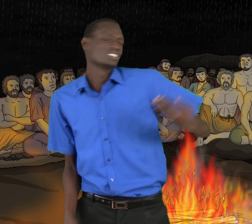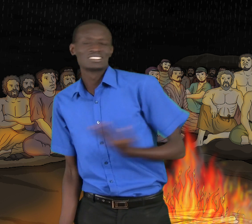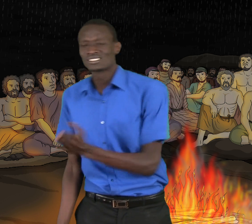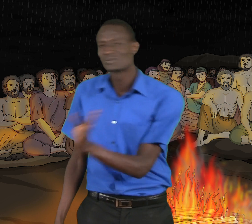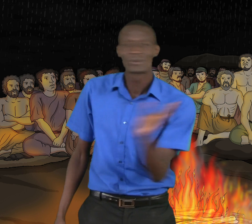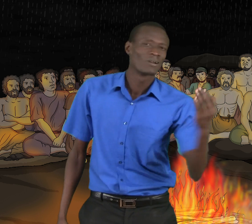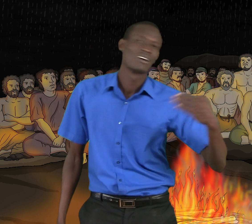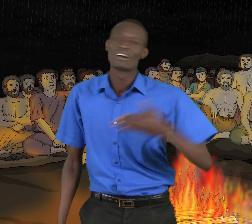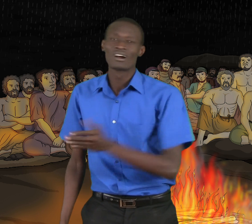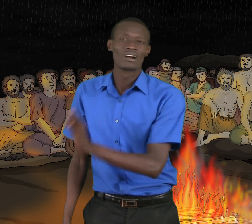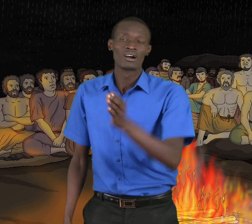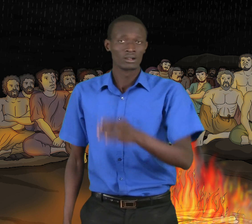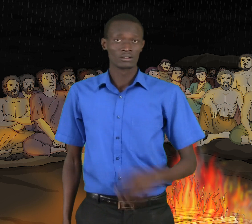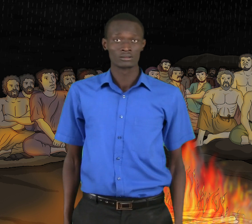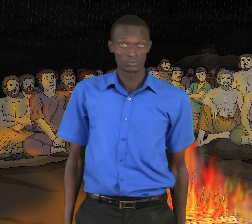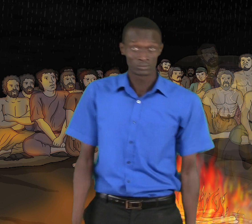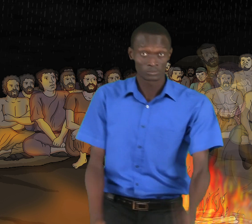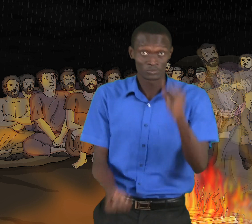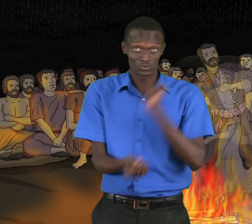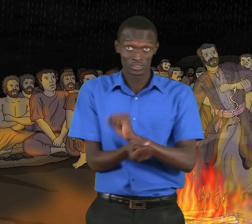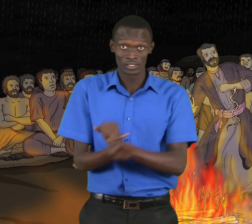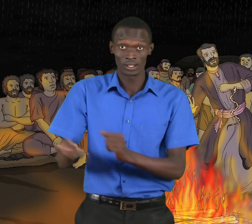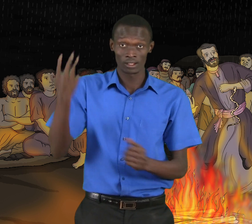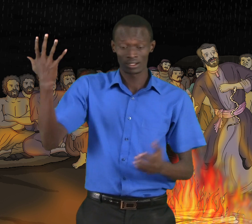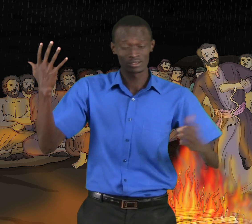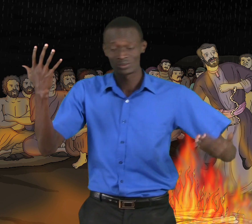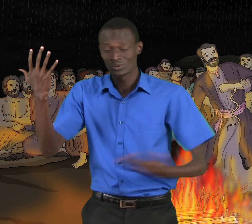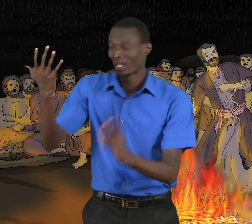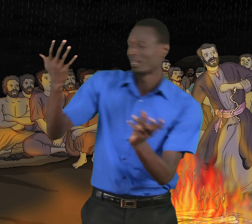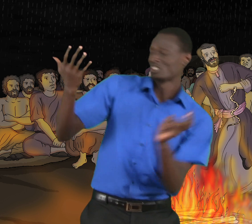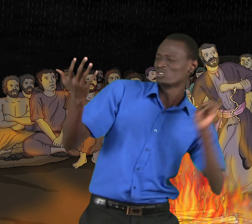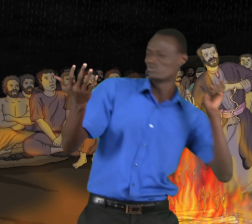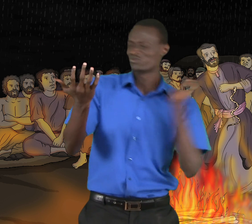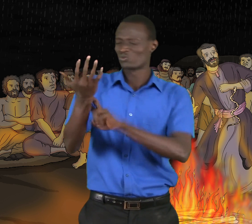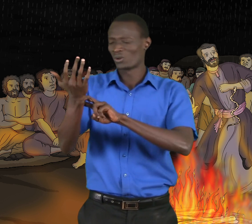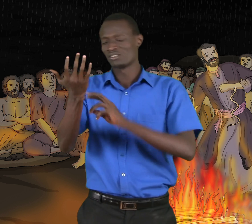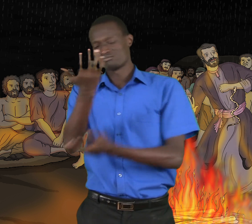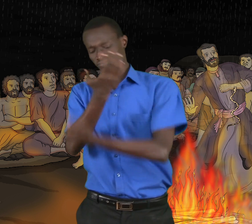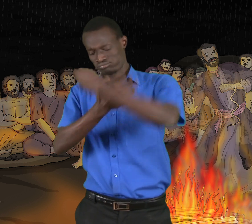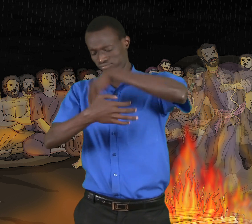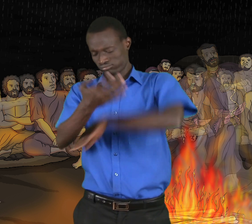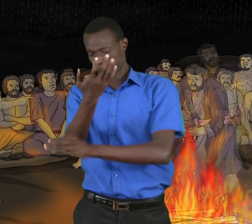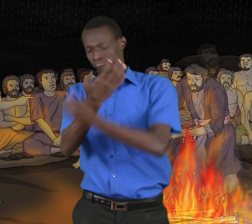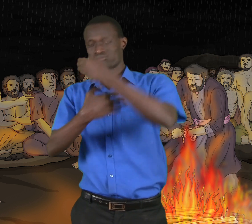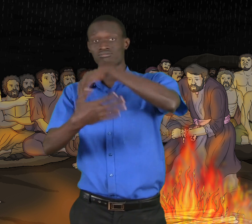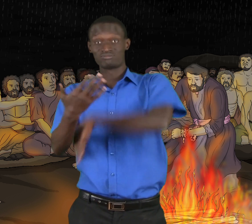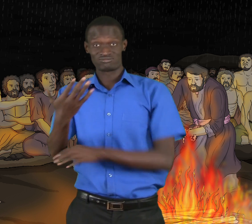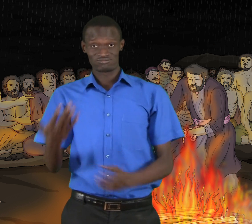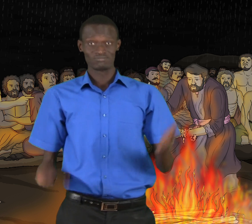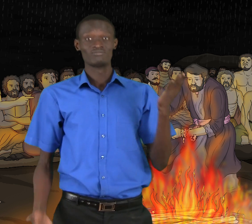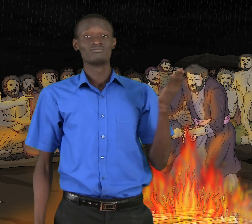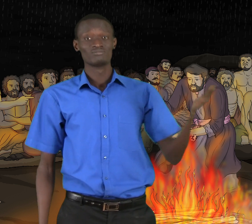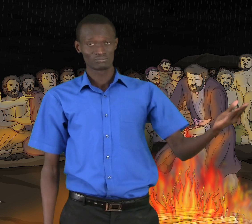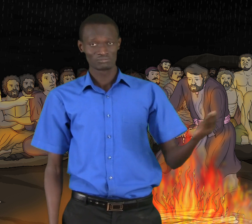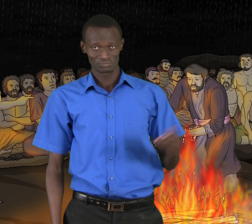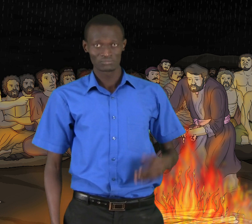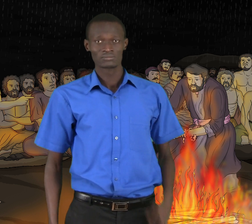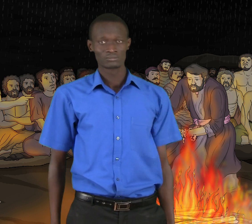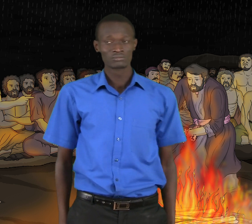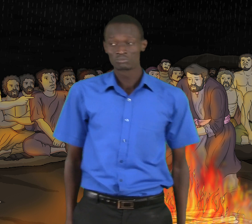Paul gathered a bundle of sticks, and as he laid them on the fire, a viper, driven out by the heat, fastened itself to his hand.